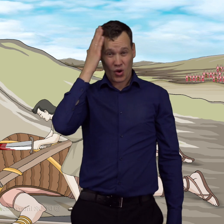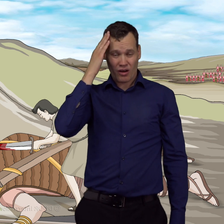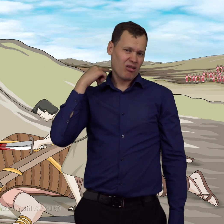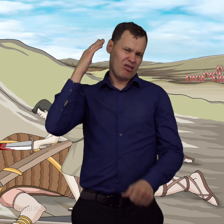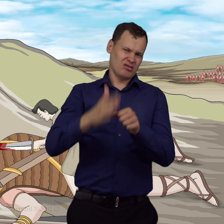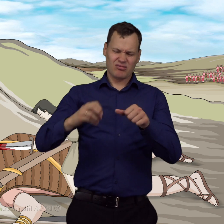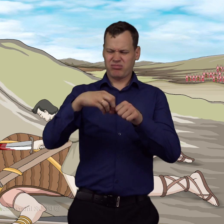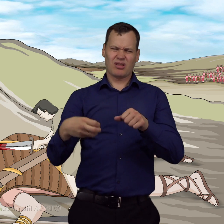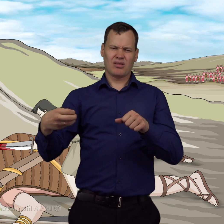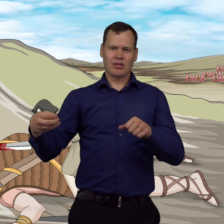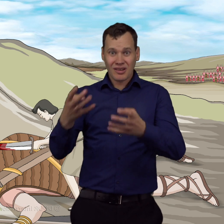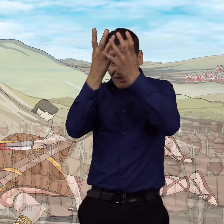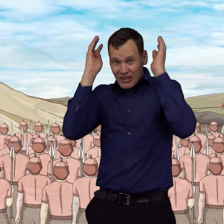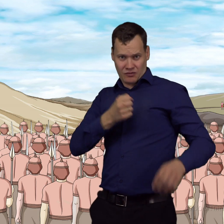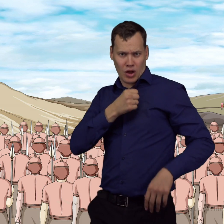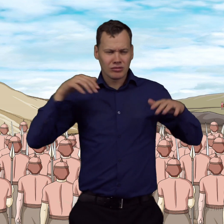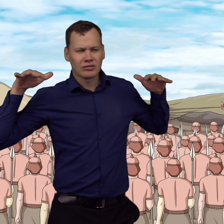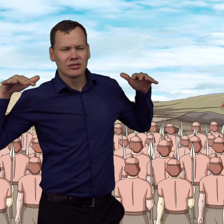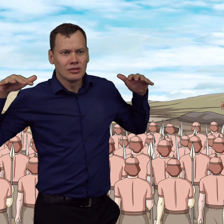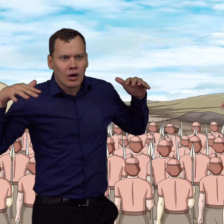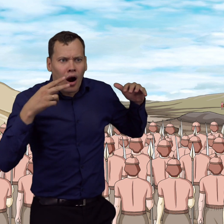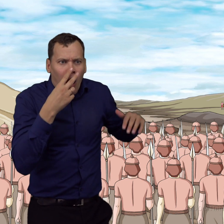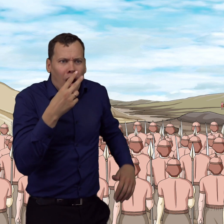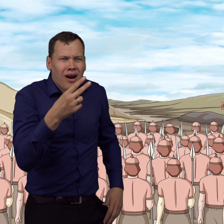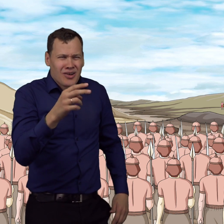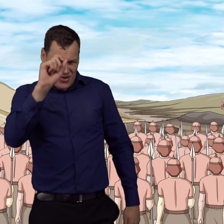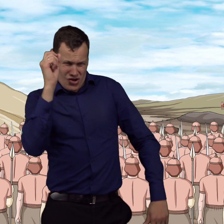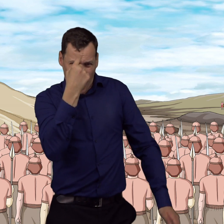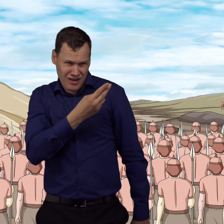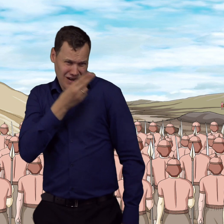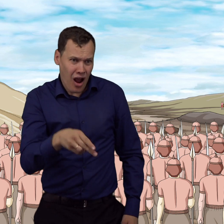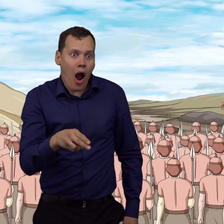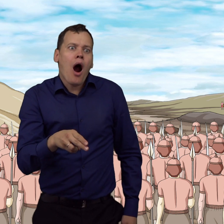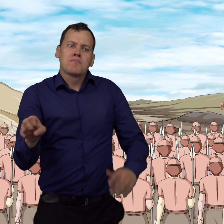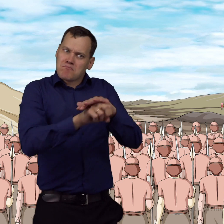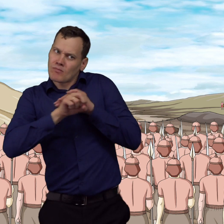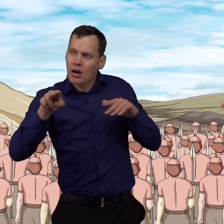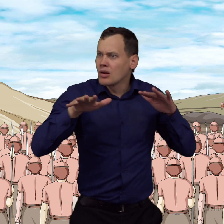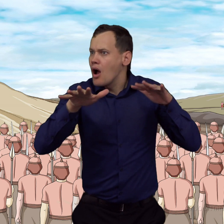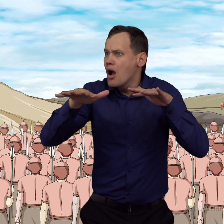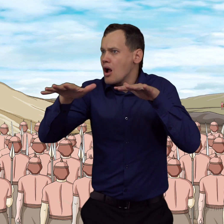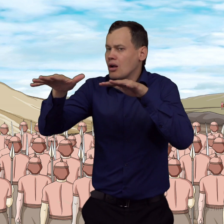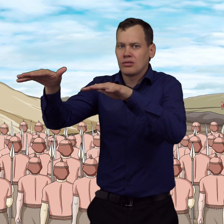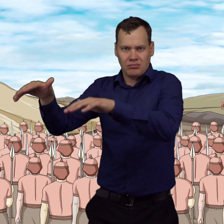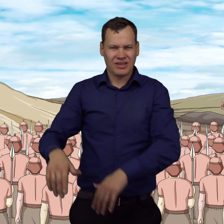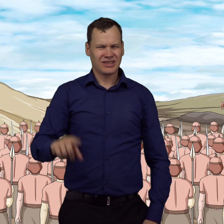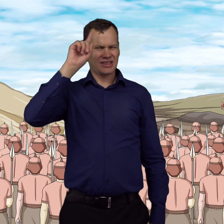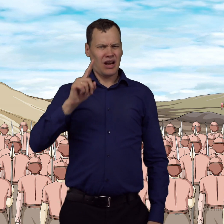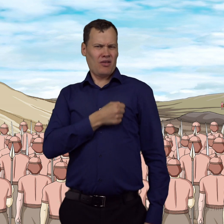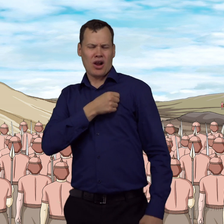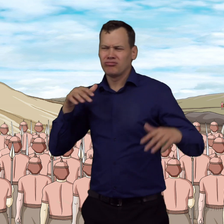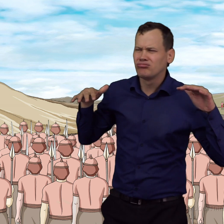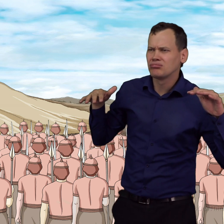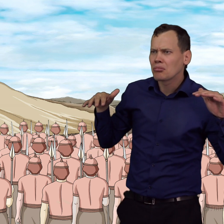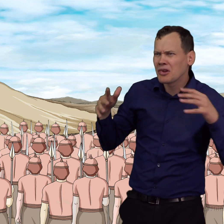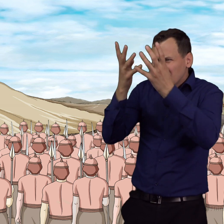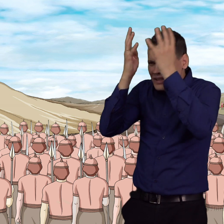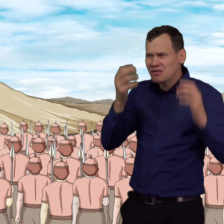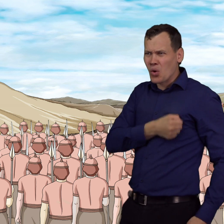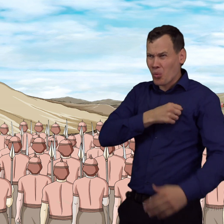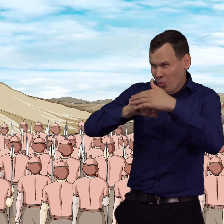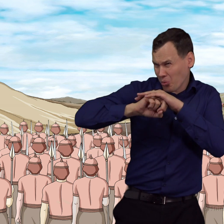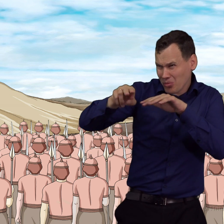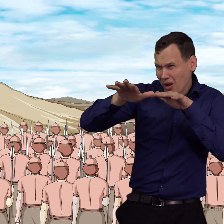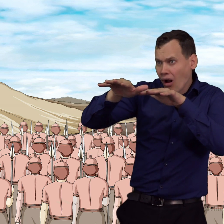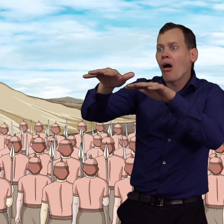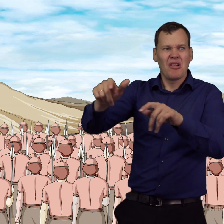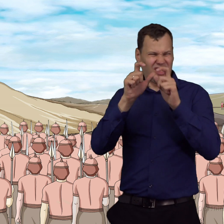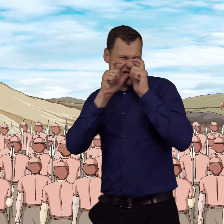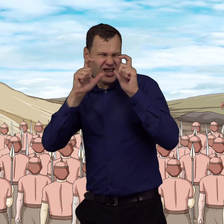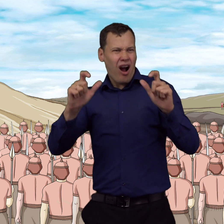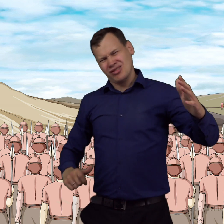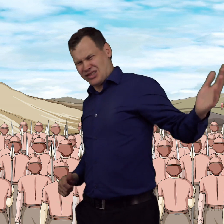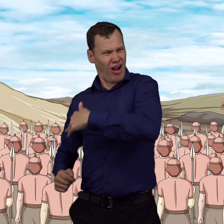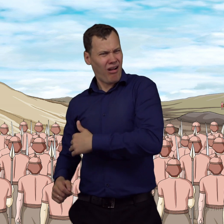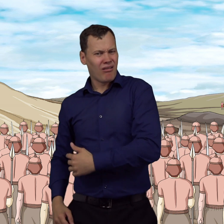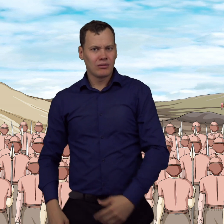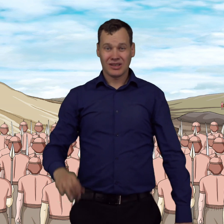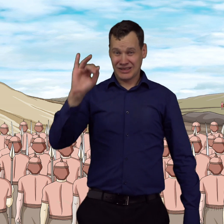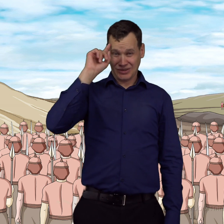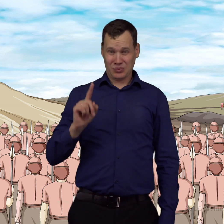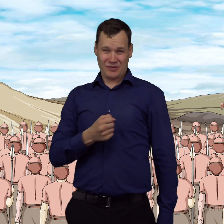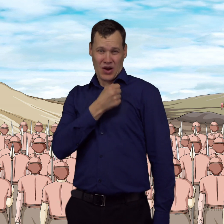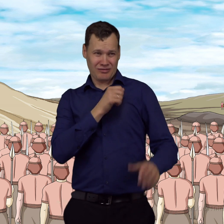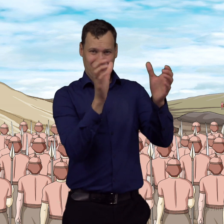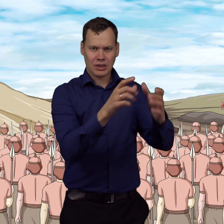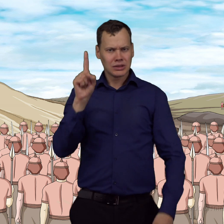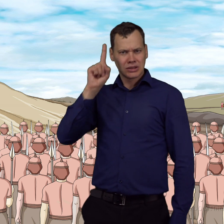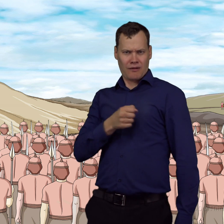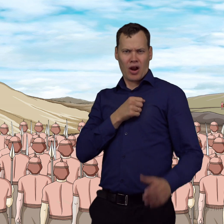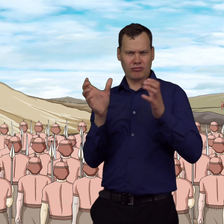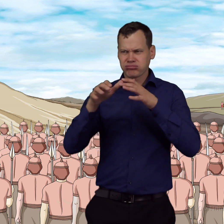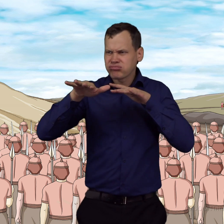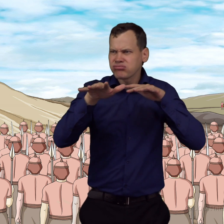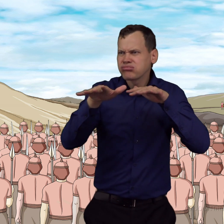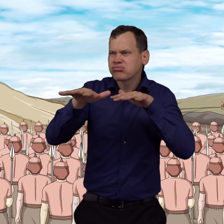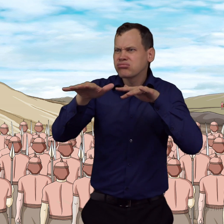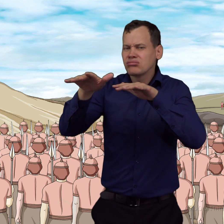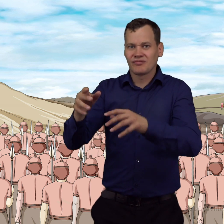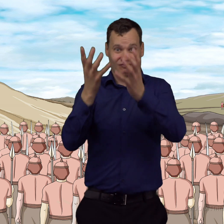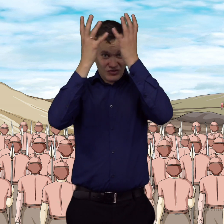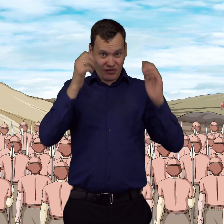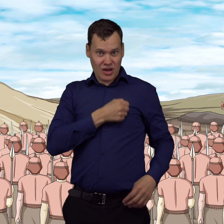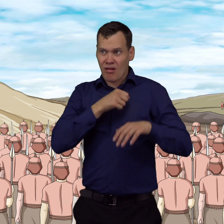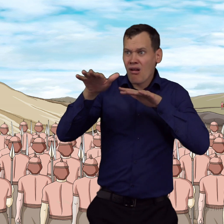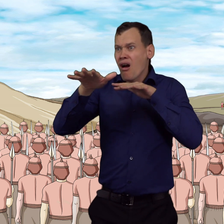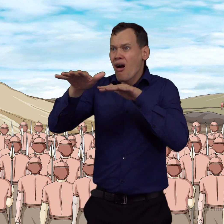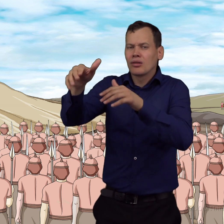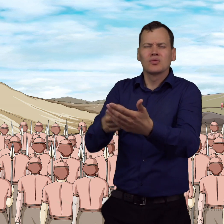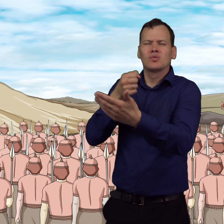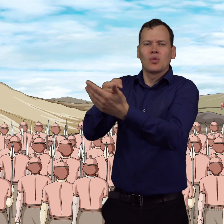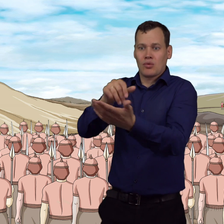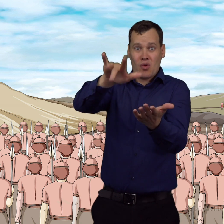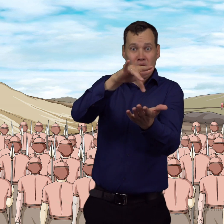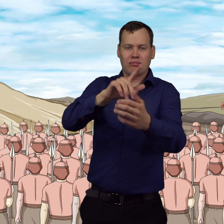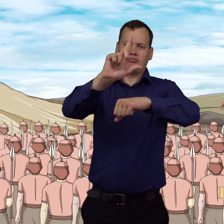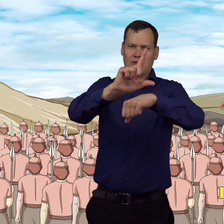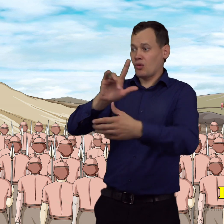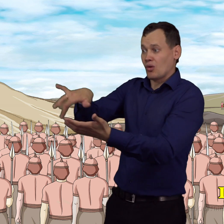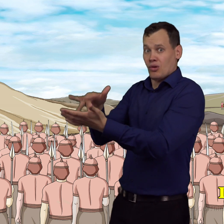When the Philistines saw that their hero was dead, they turned and ran.